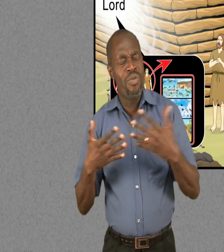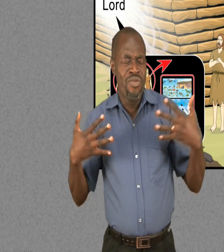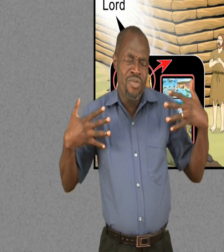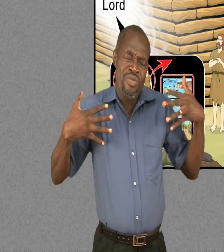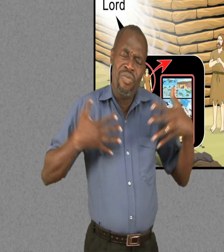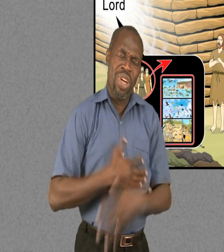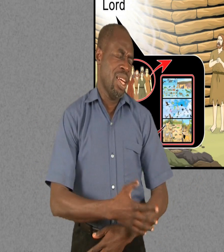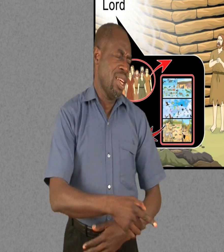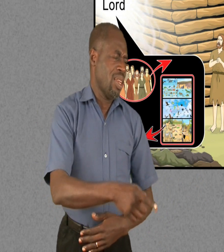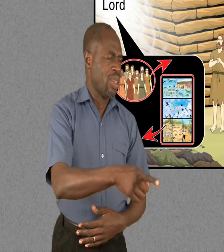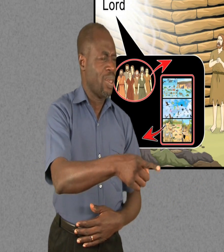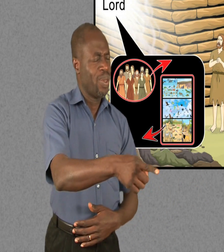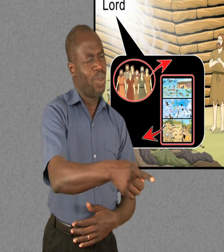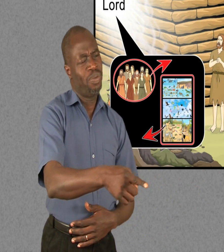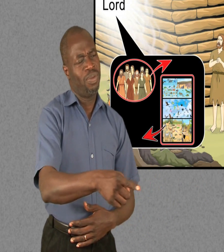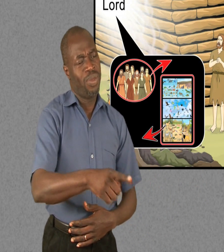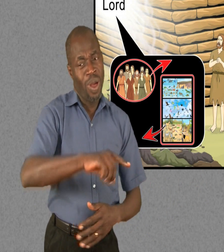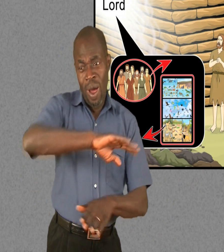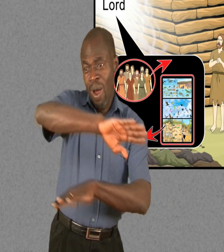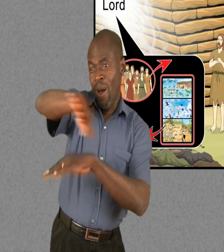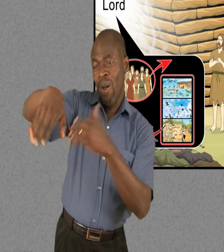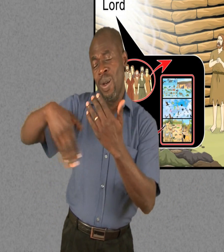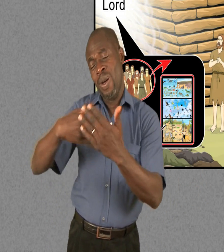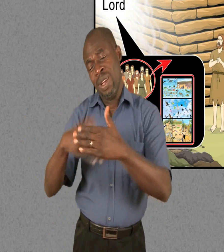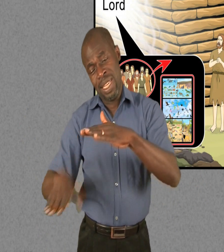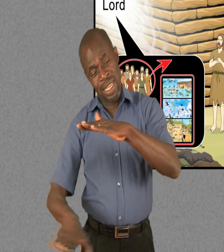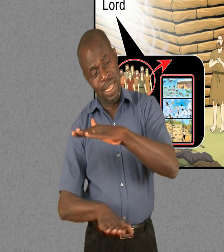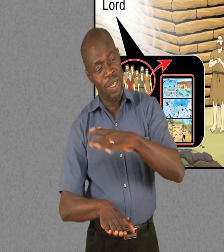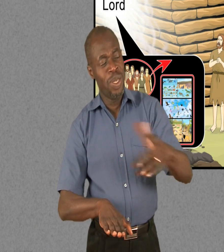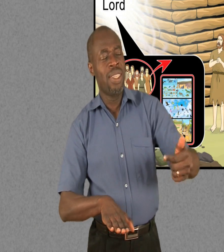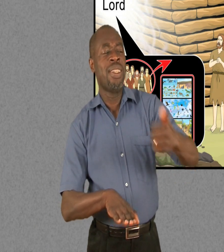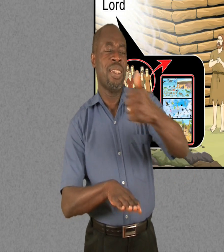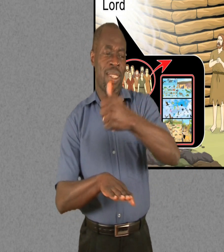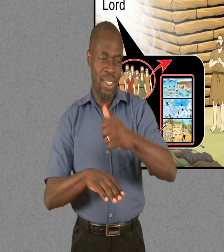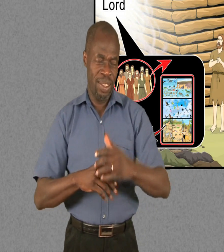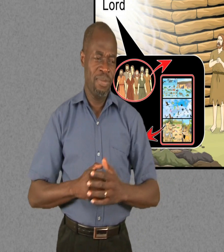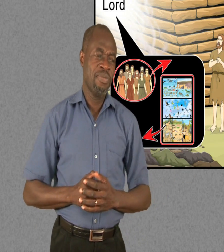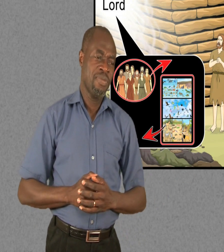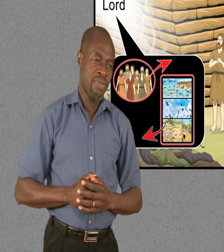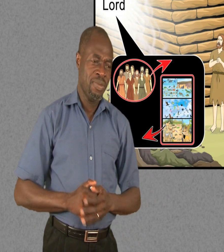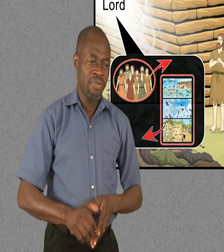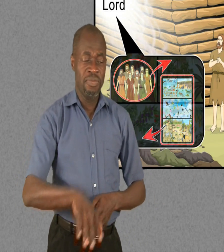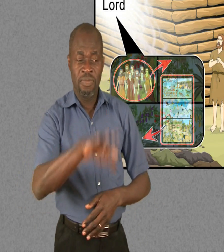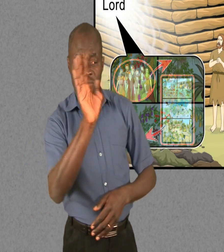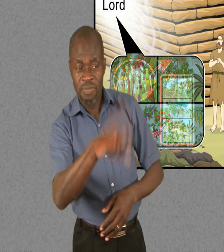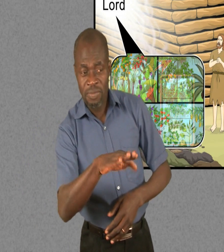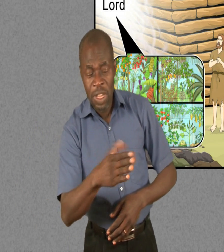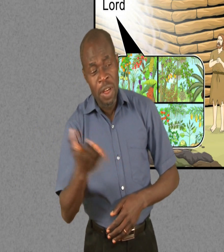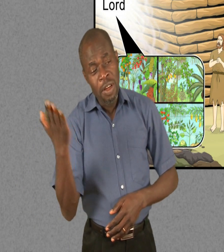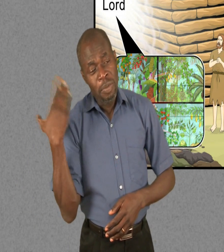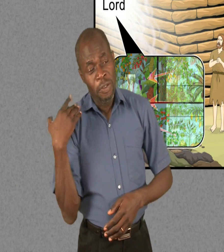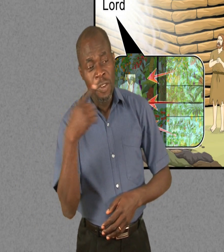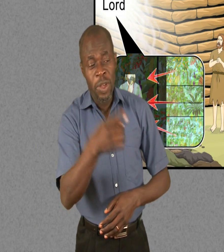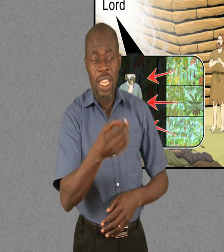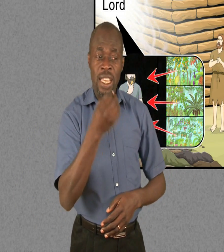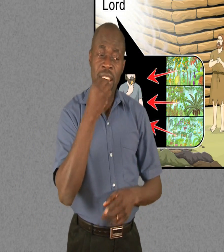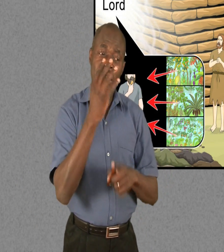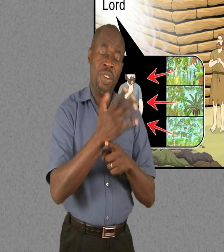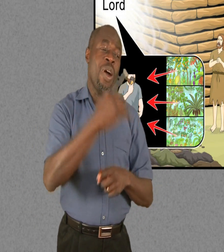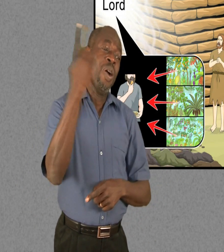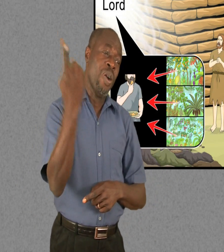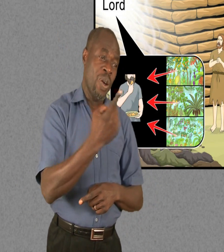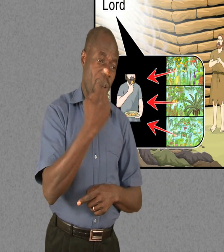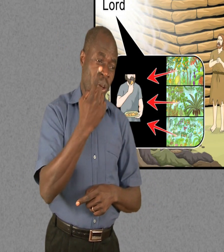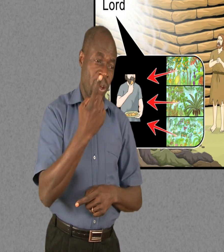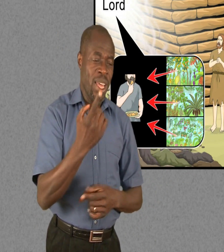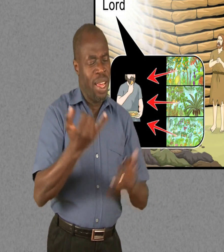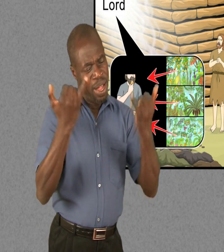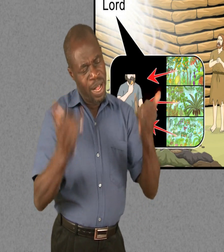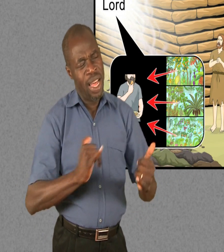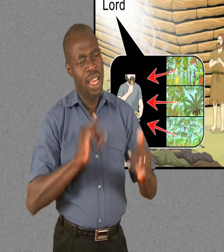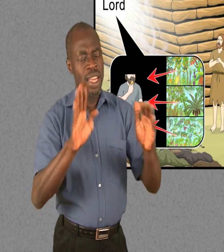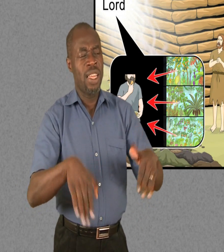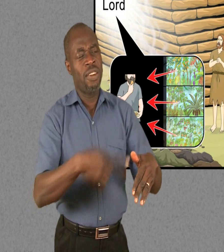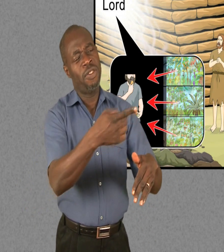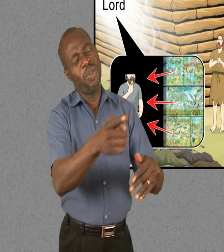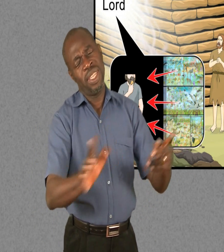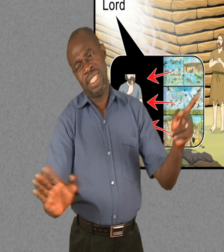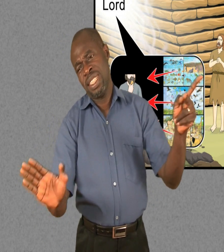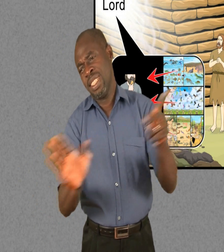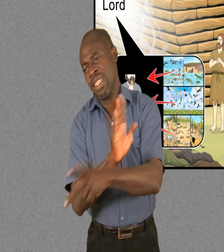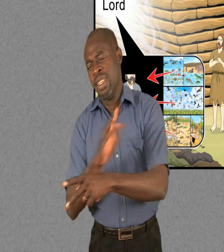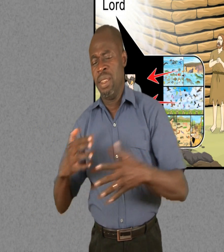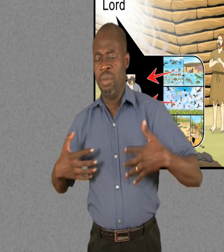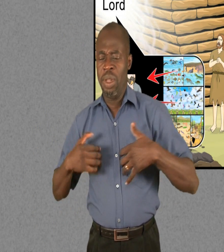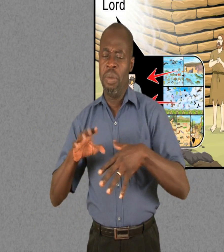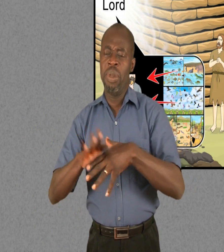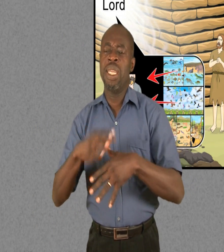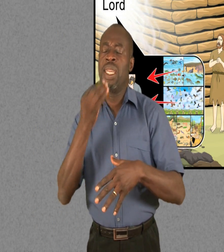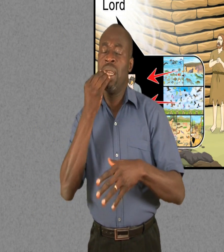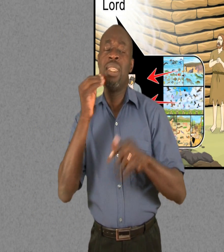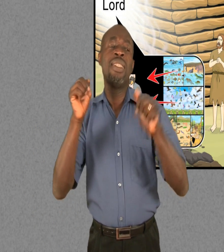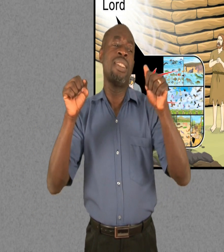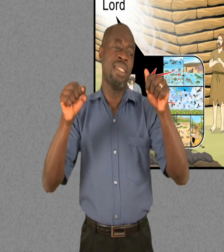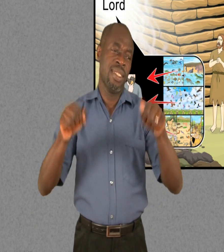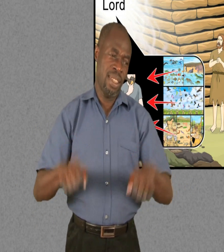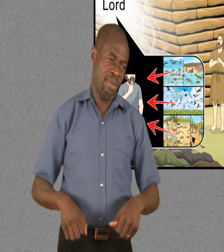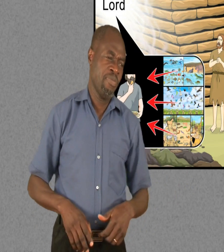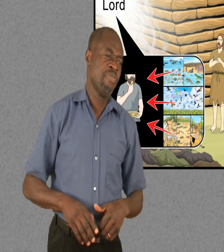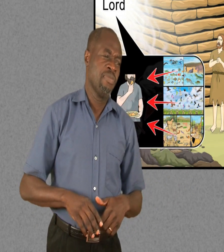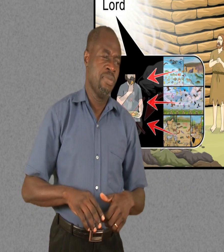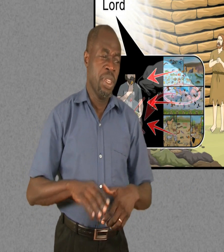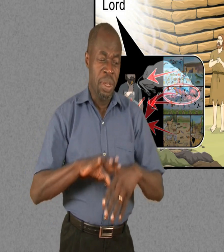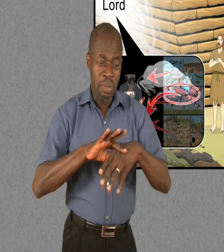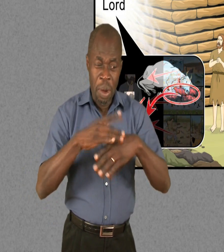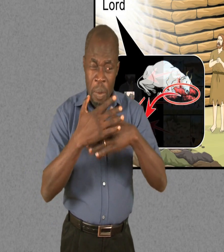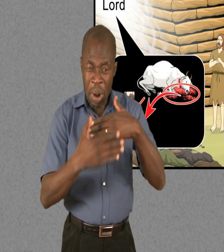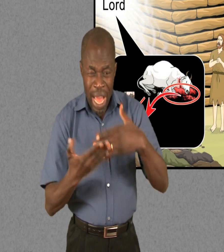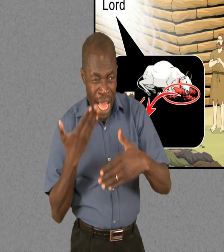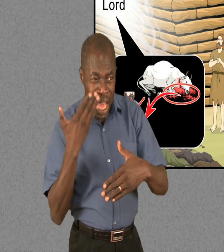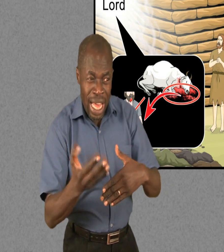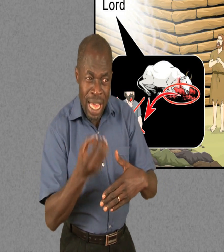They are delivered into your hand. Everything that lives and moves will be food for you; just as I gave you the green plants, I now give you all things.